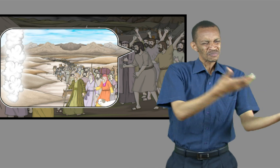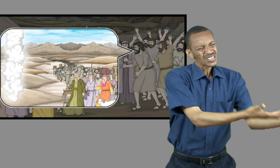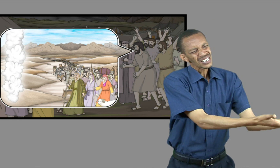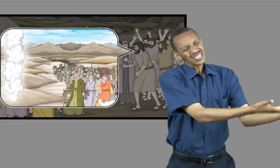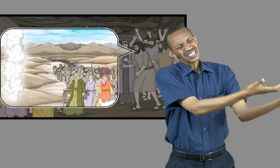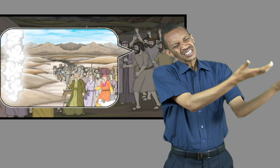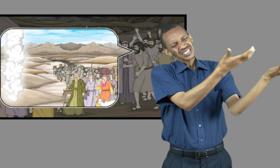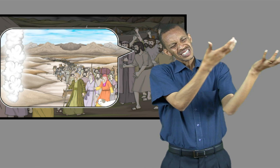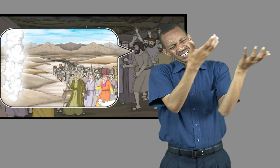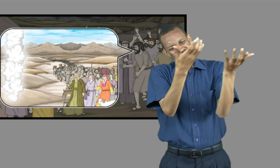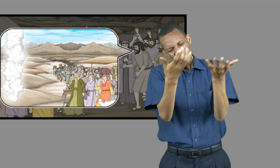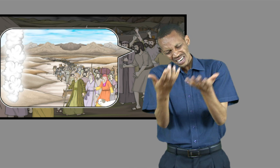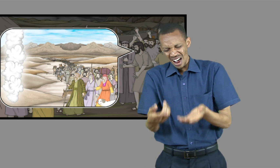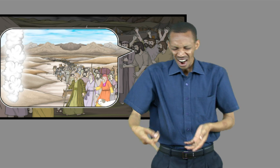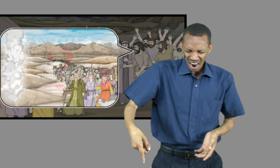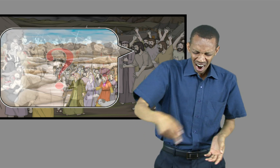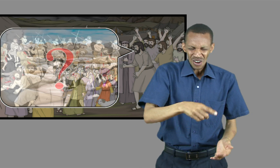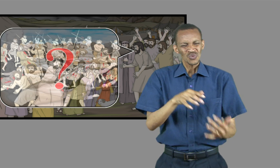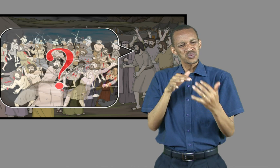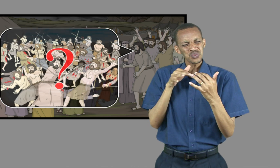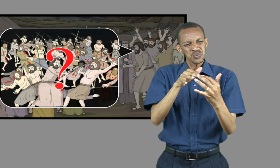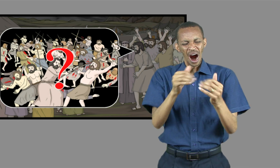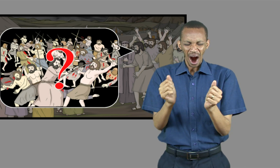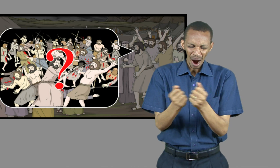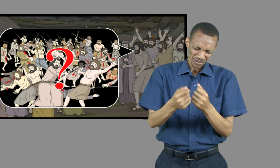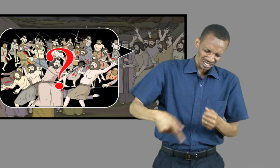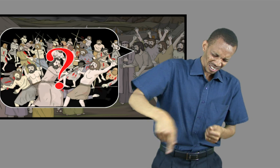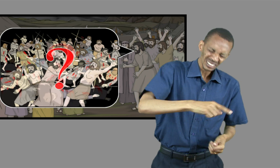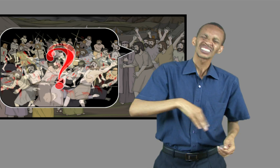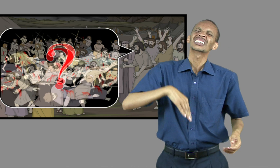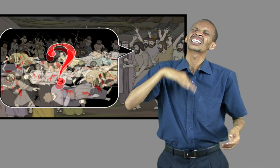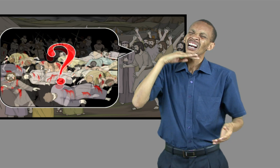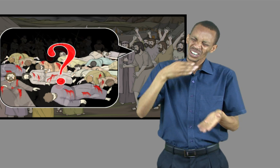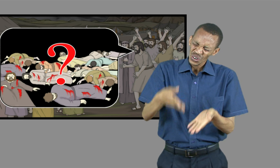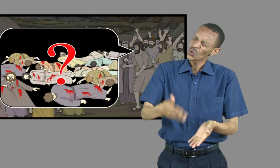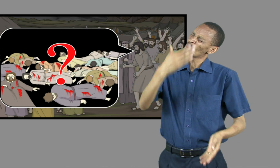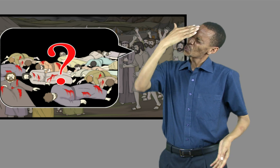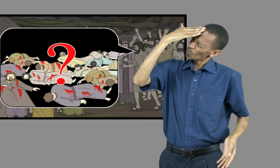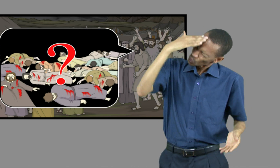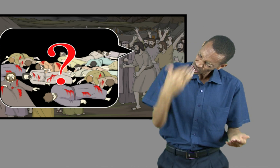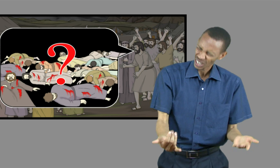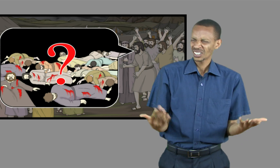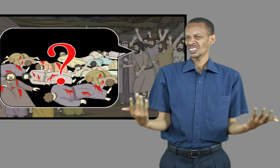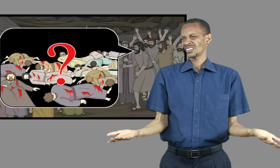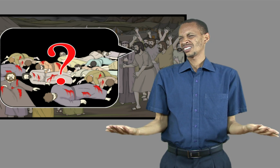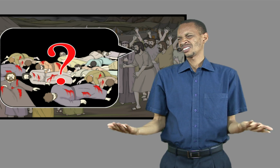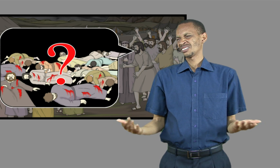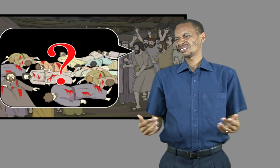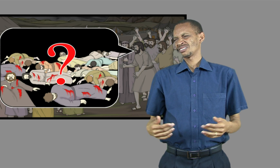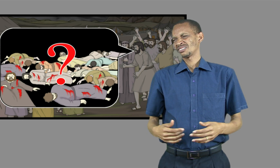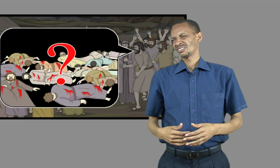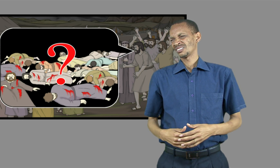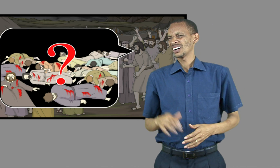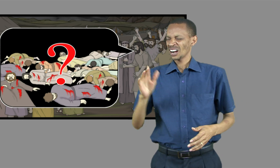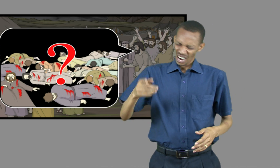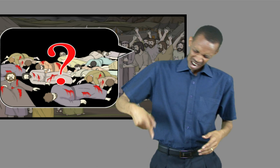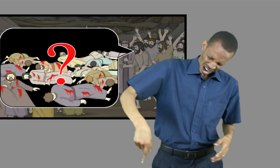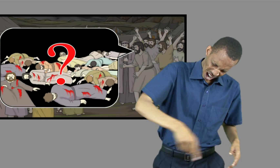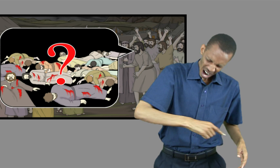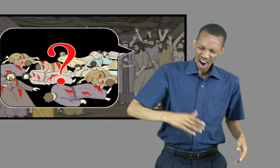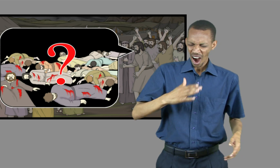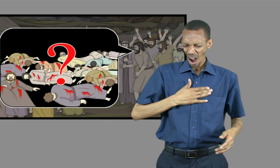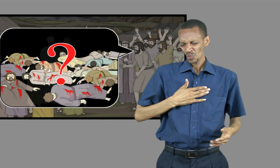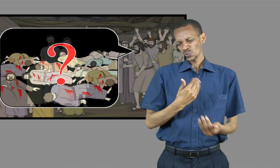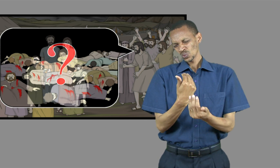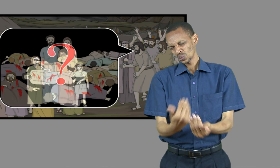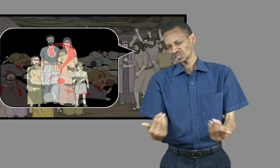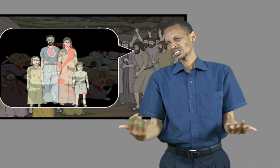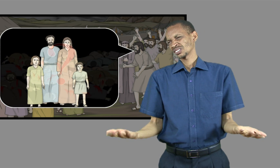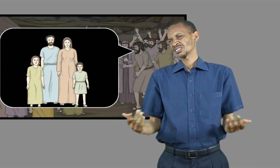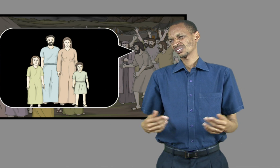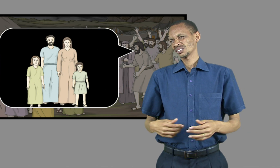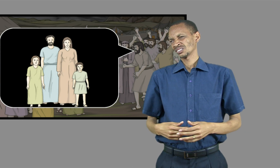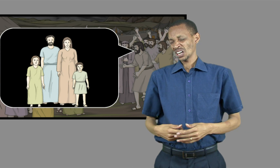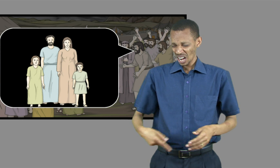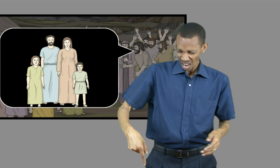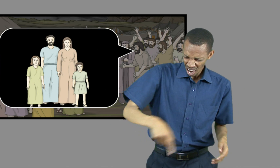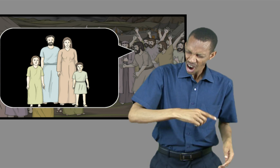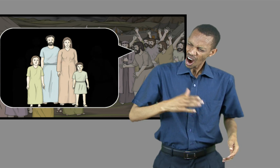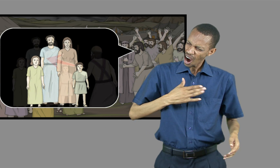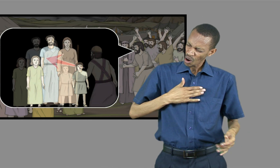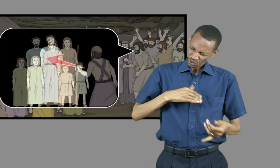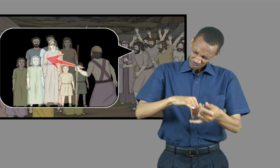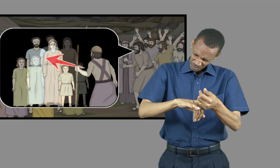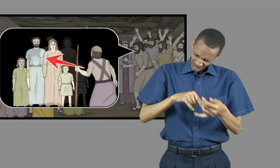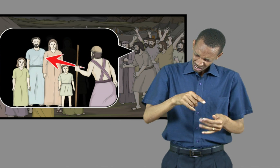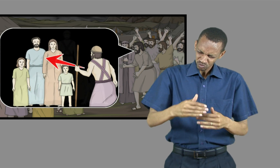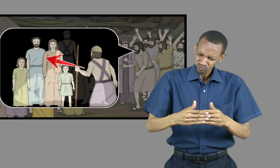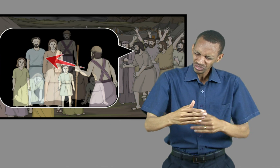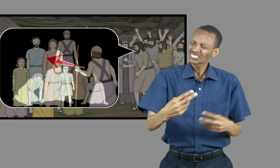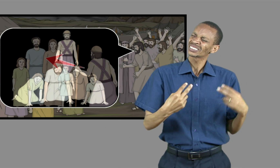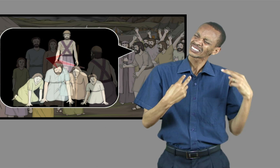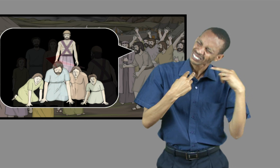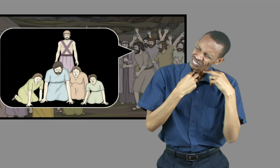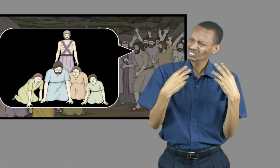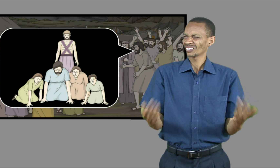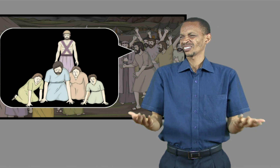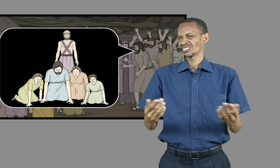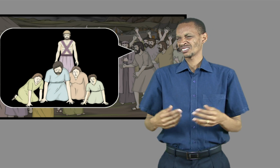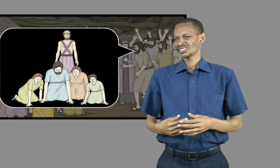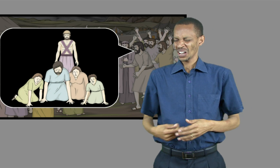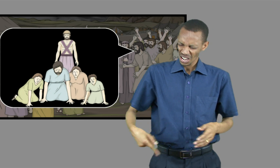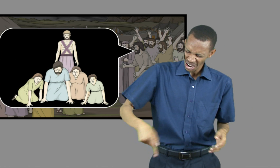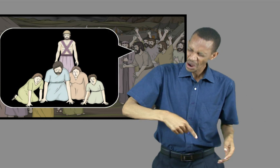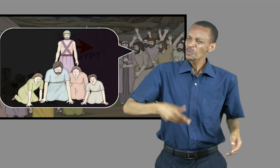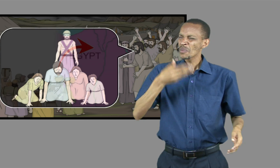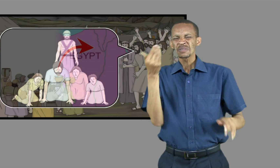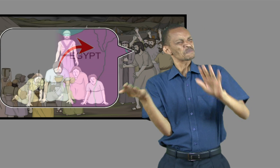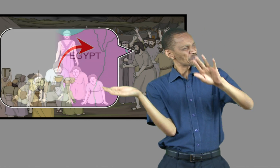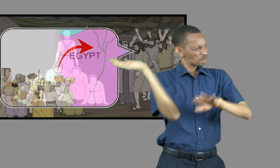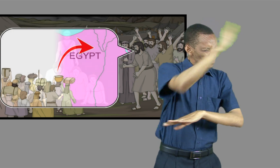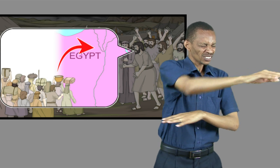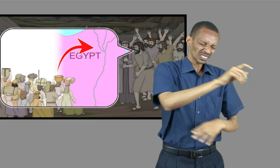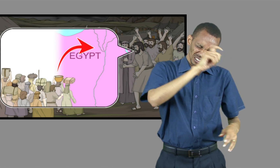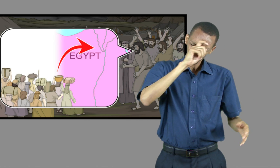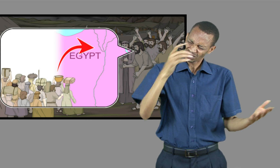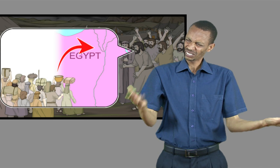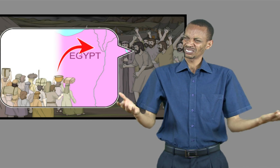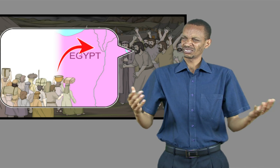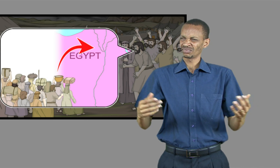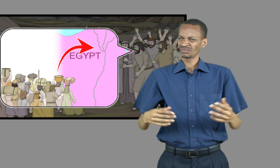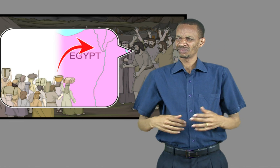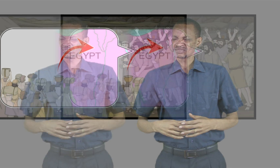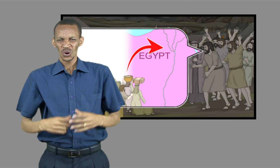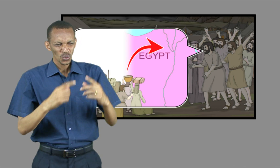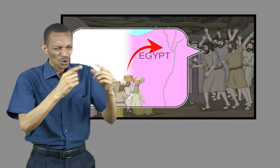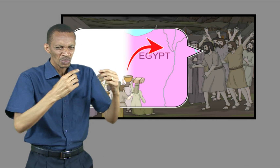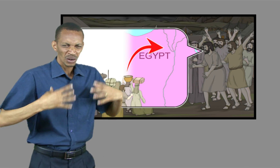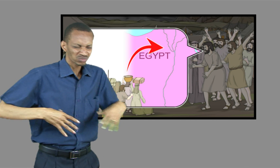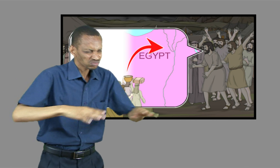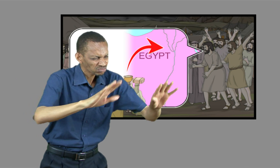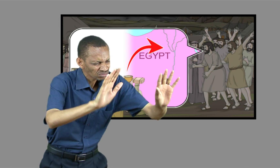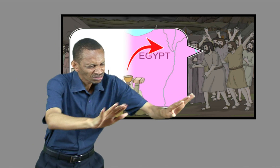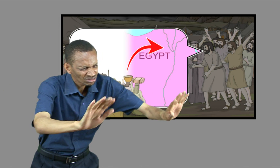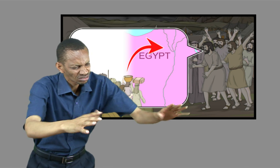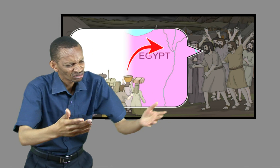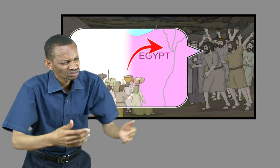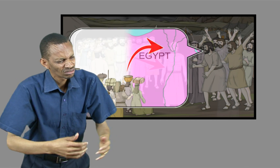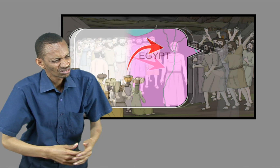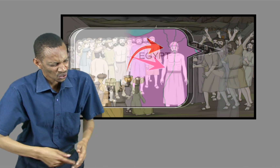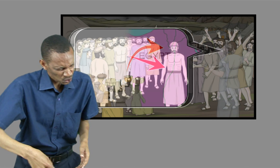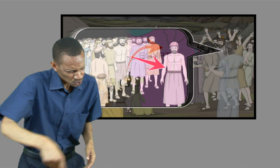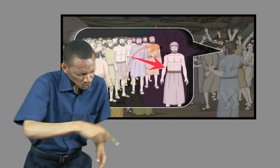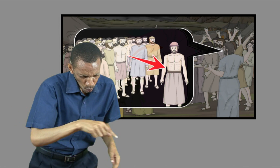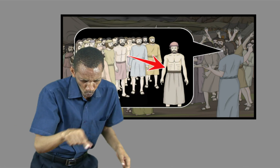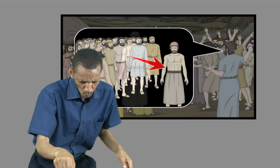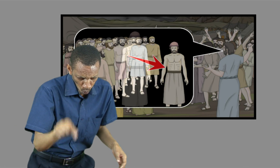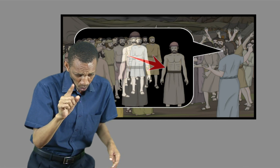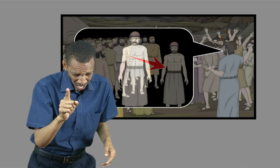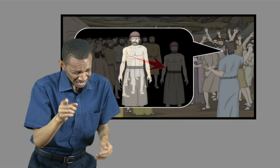Why is the LORD bringing us into this land to fall by the sword? Our wives and children will become plunder. Would it not be better for us to go back to Egypt?”